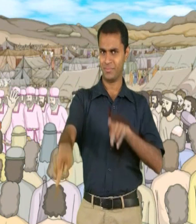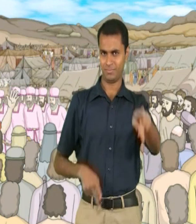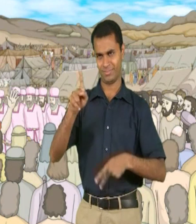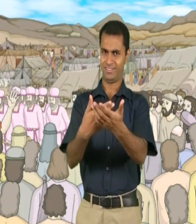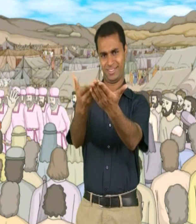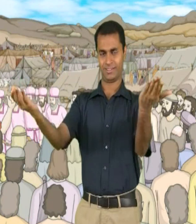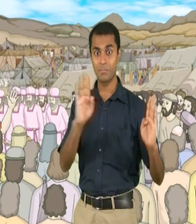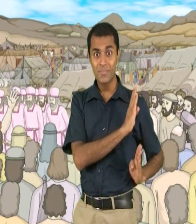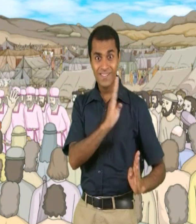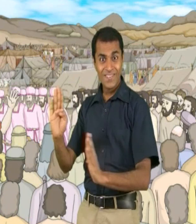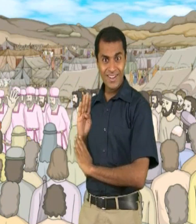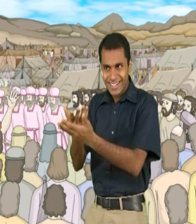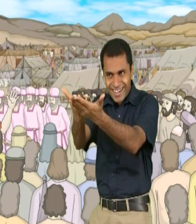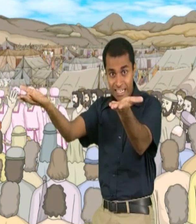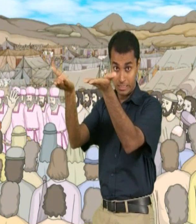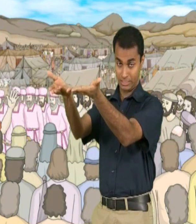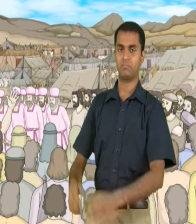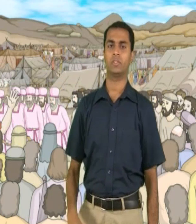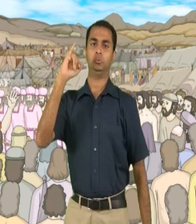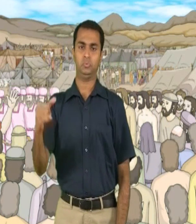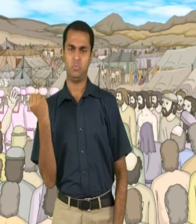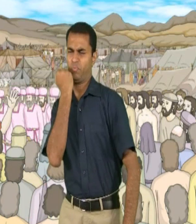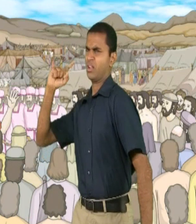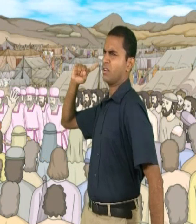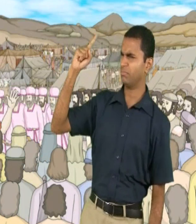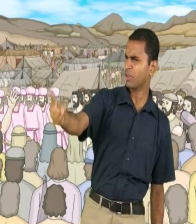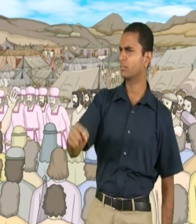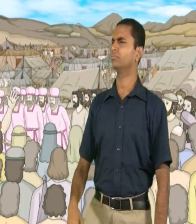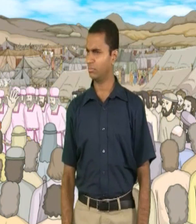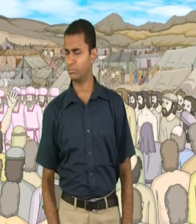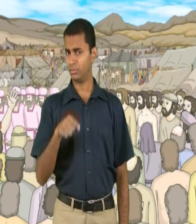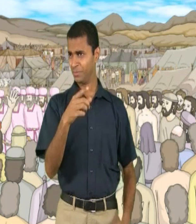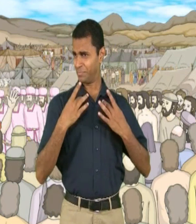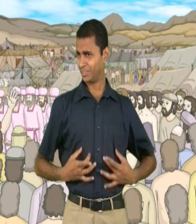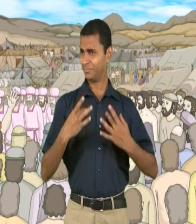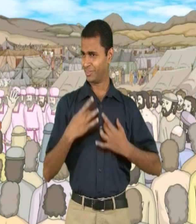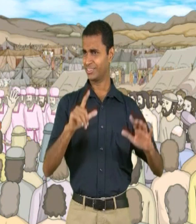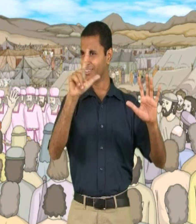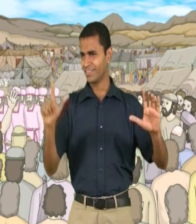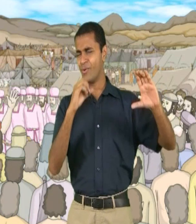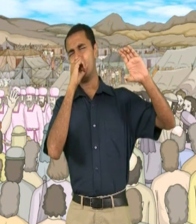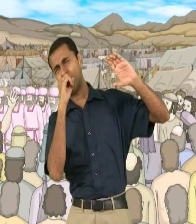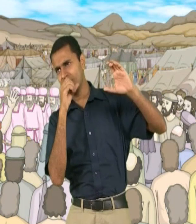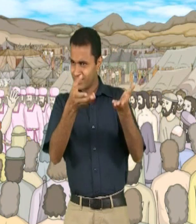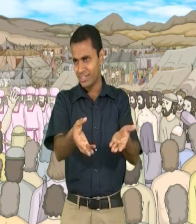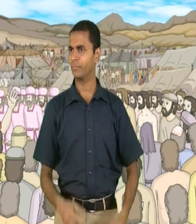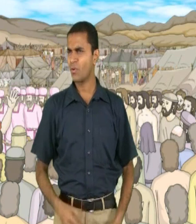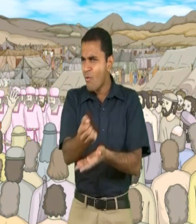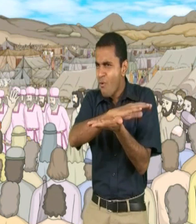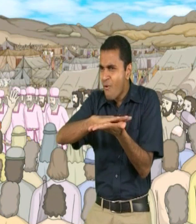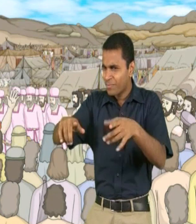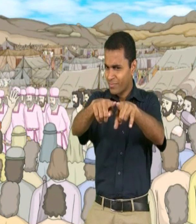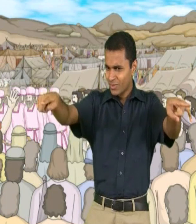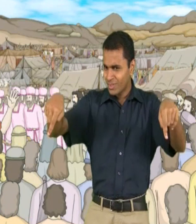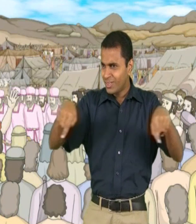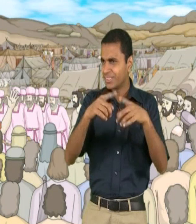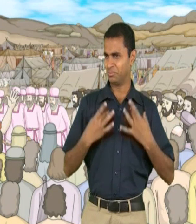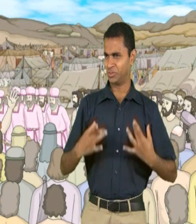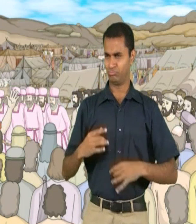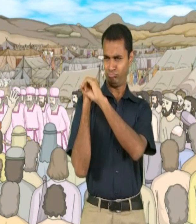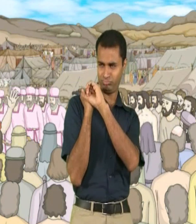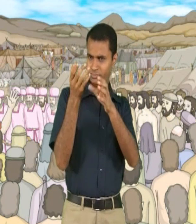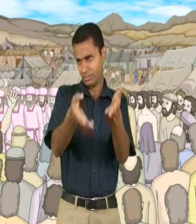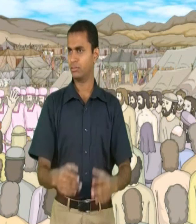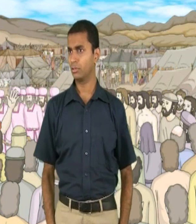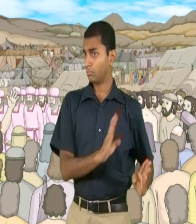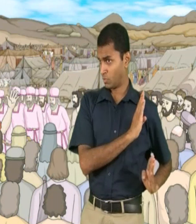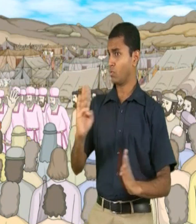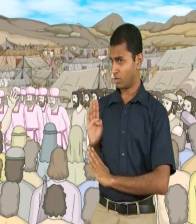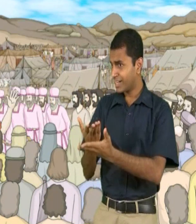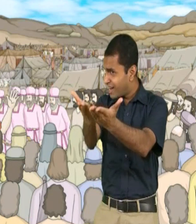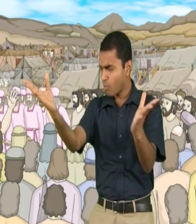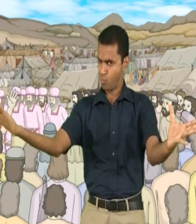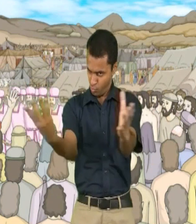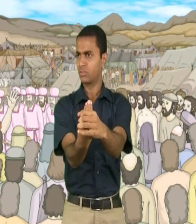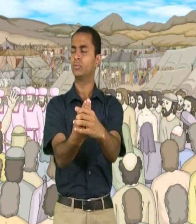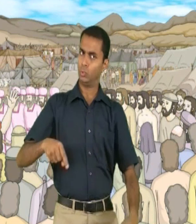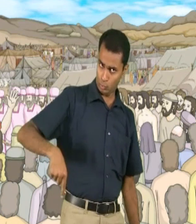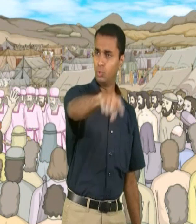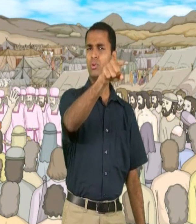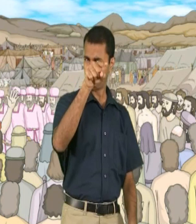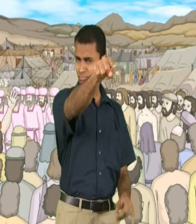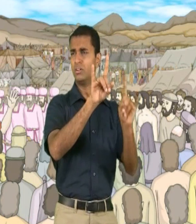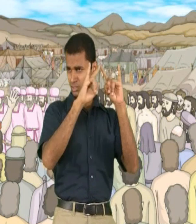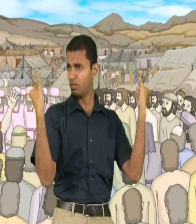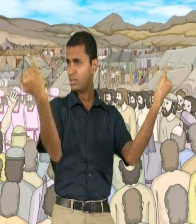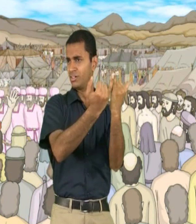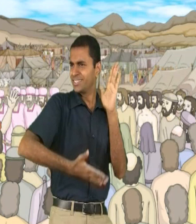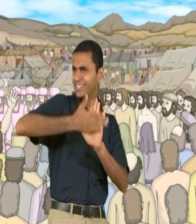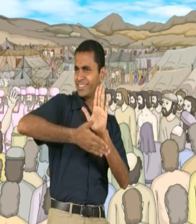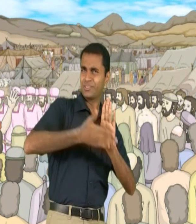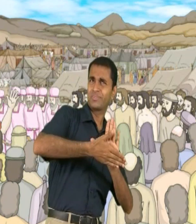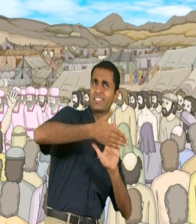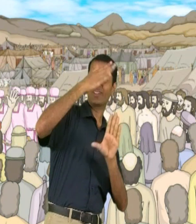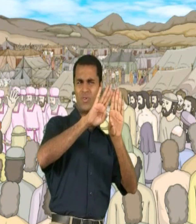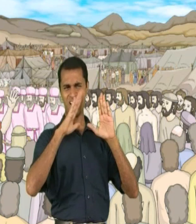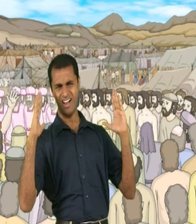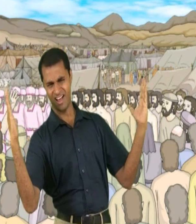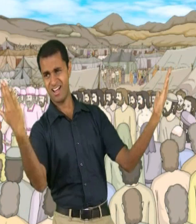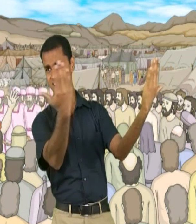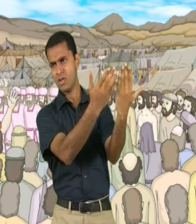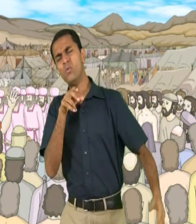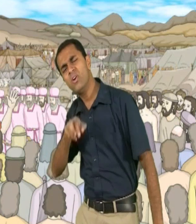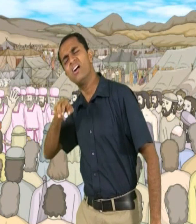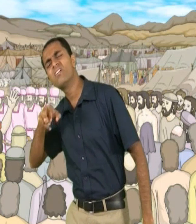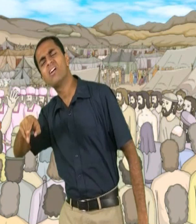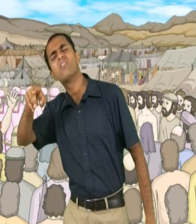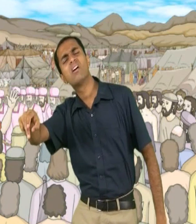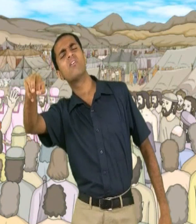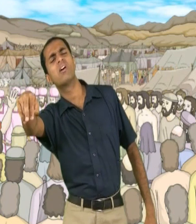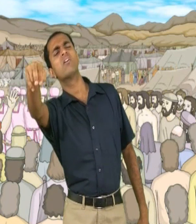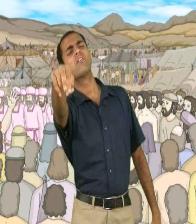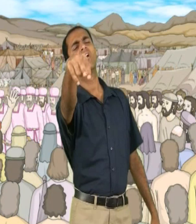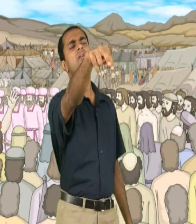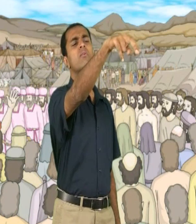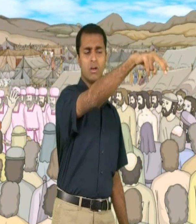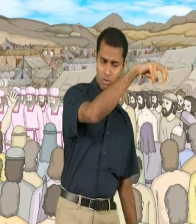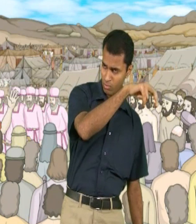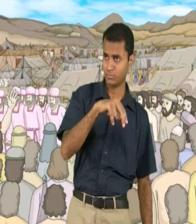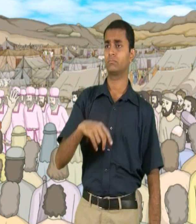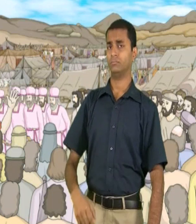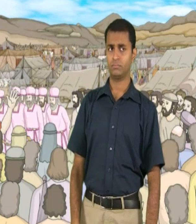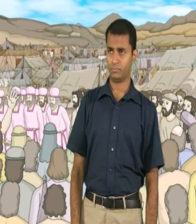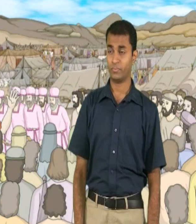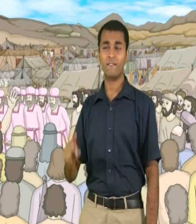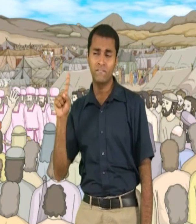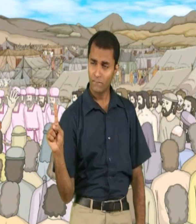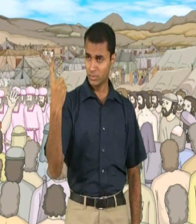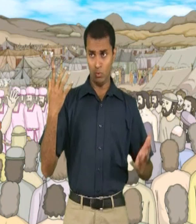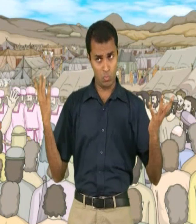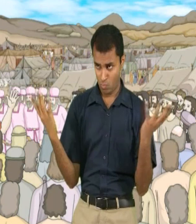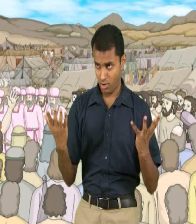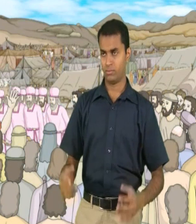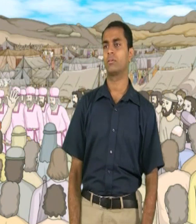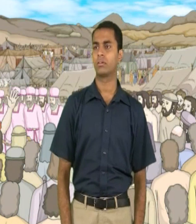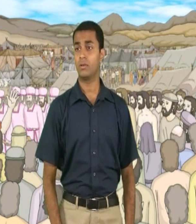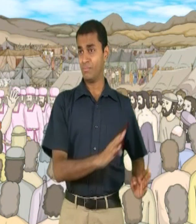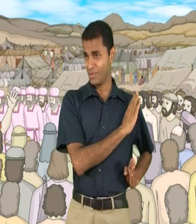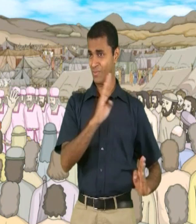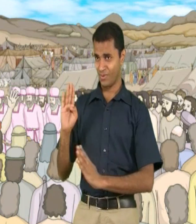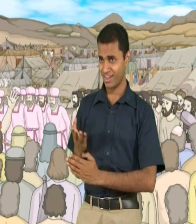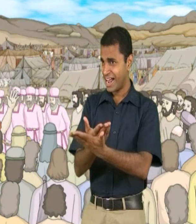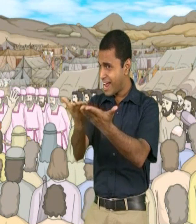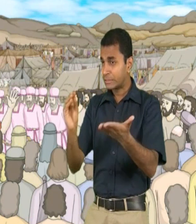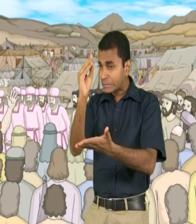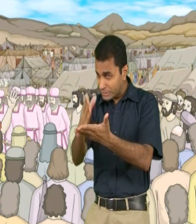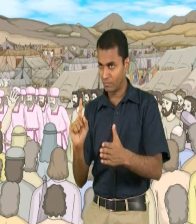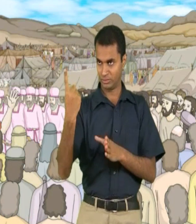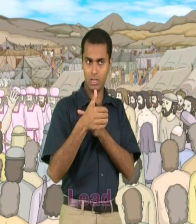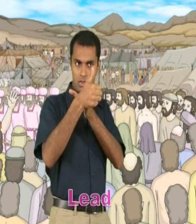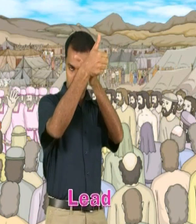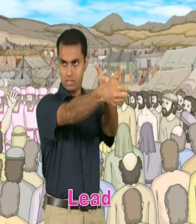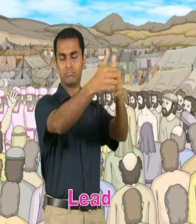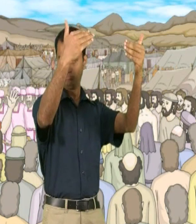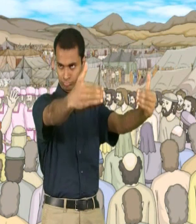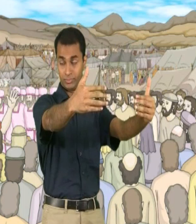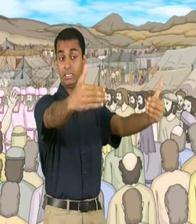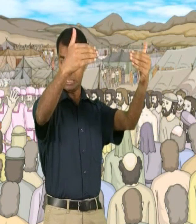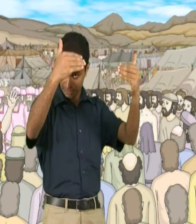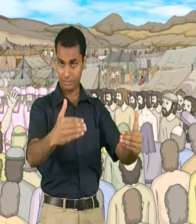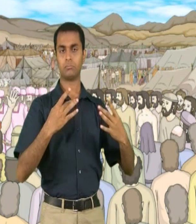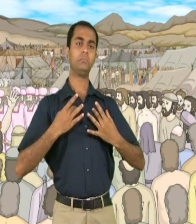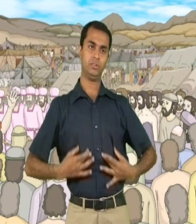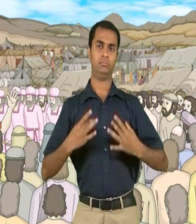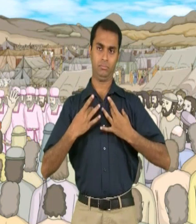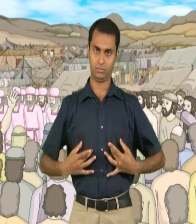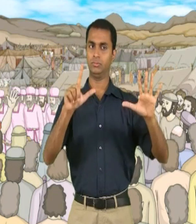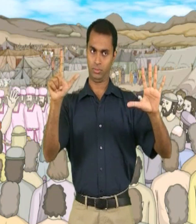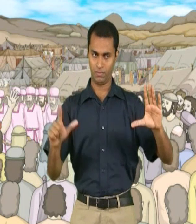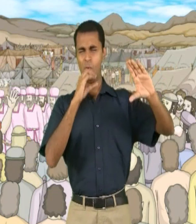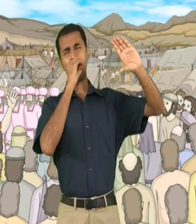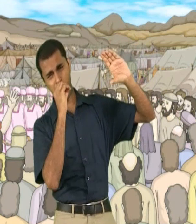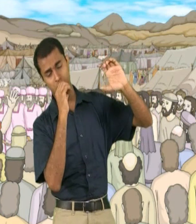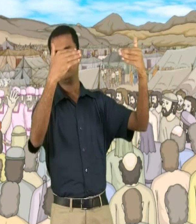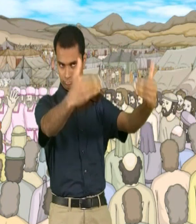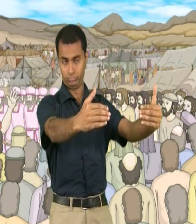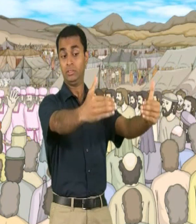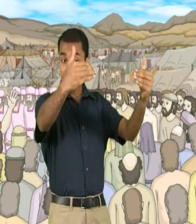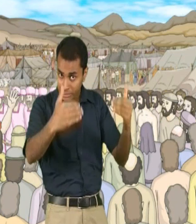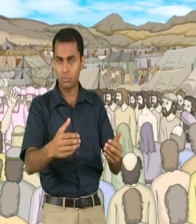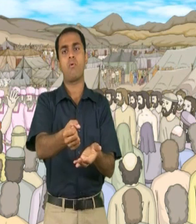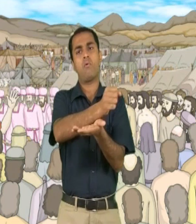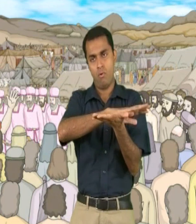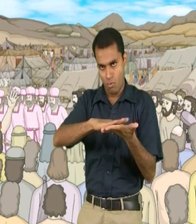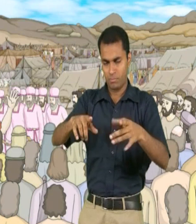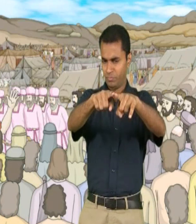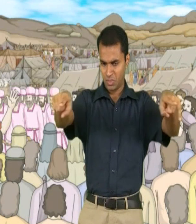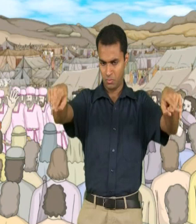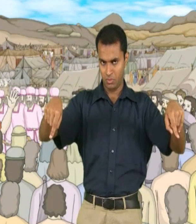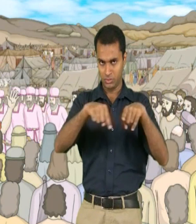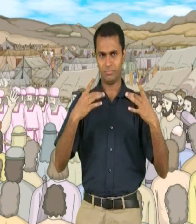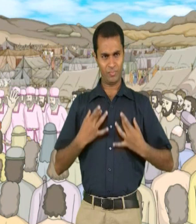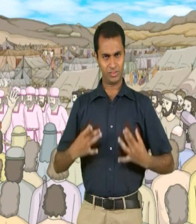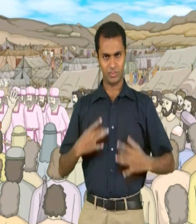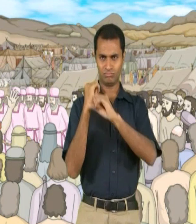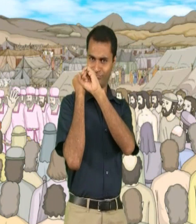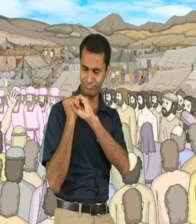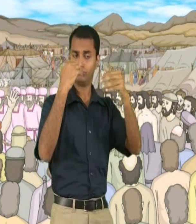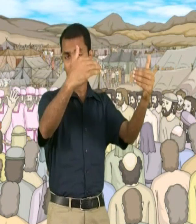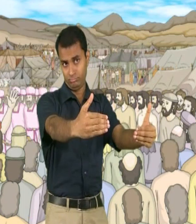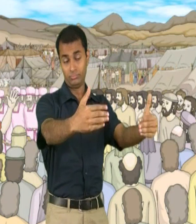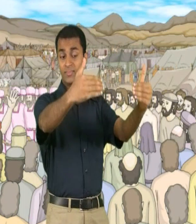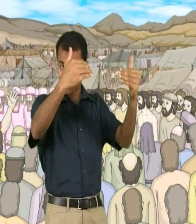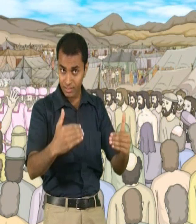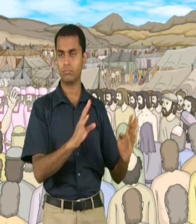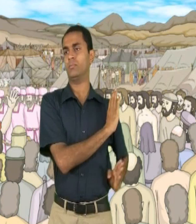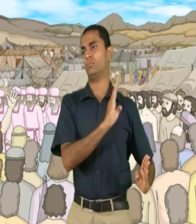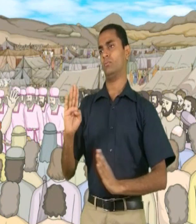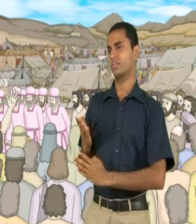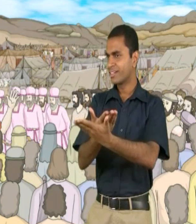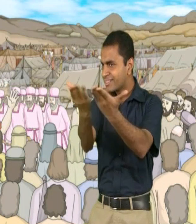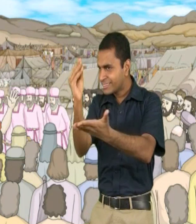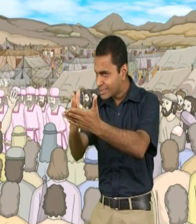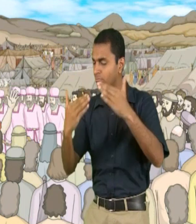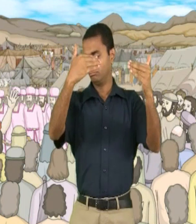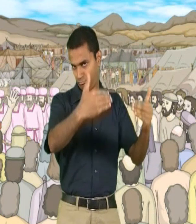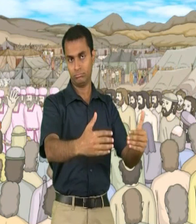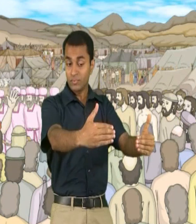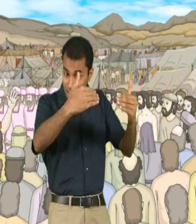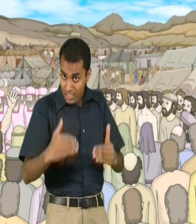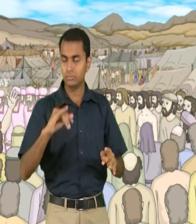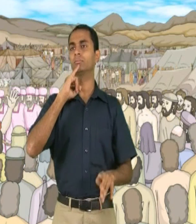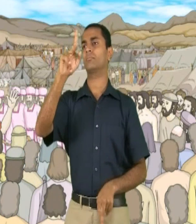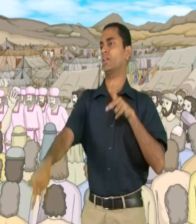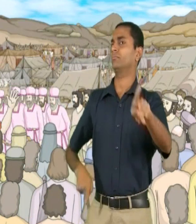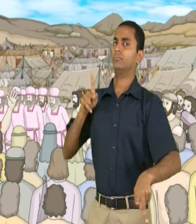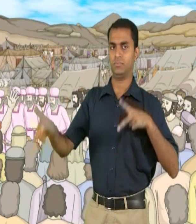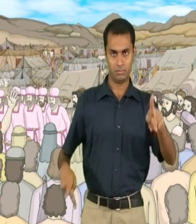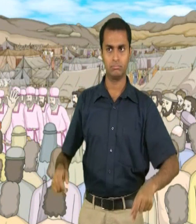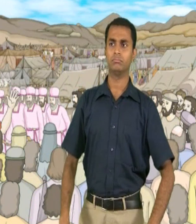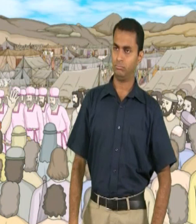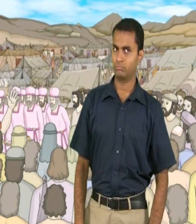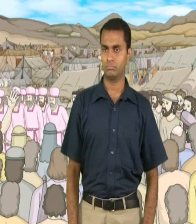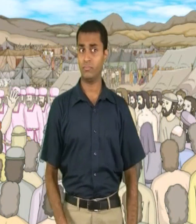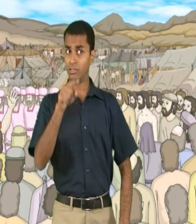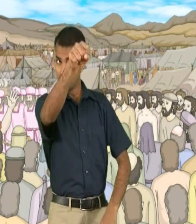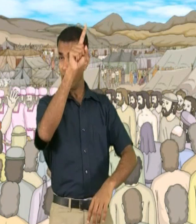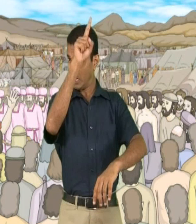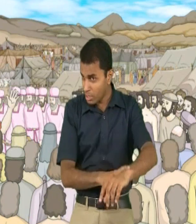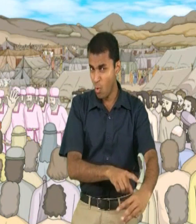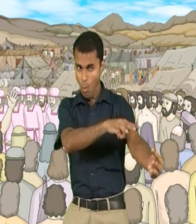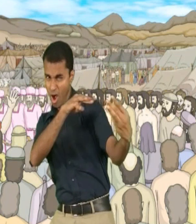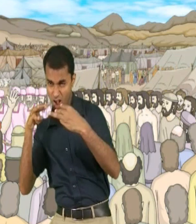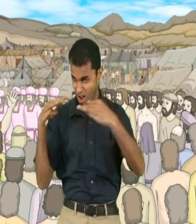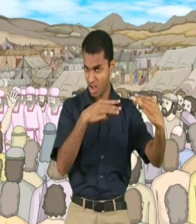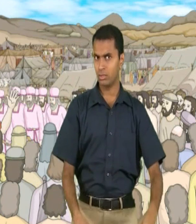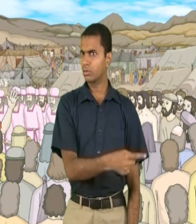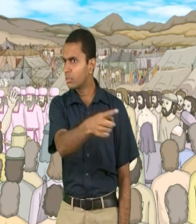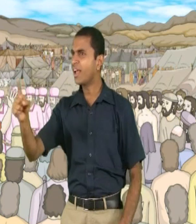So Joshua son of Nun summoned the priests and said, “Take up the ark of the covenant and have seven priests carry seven rams’ horns in front of the ark of the LORD.”